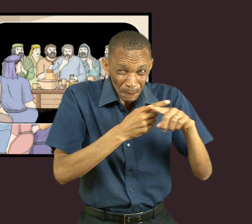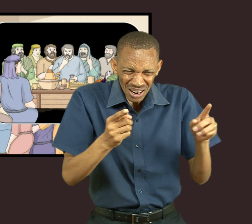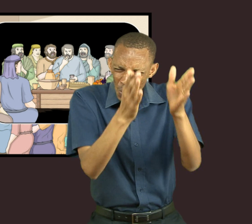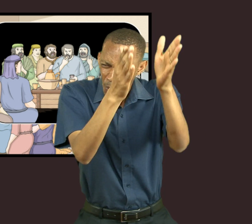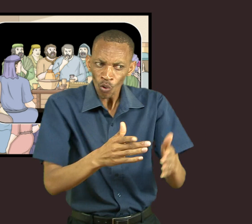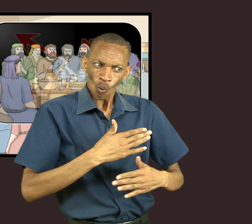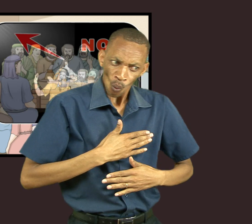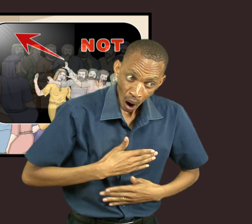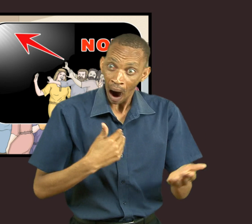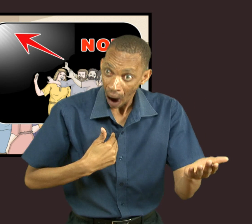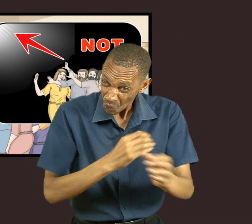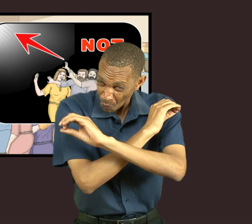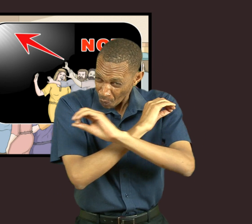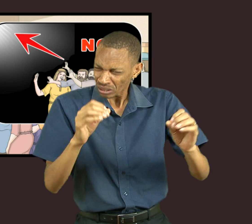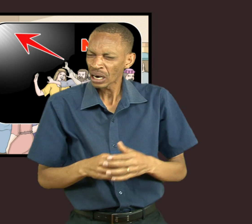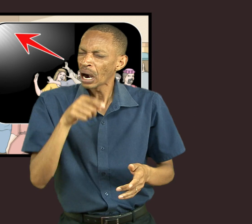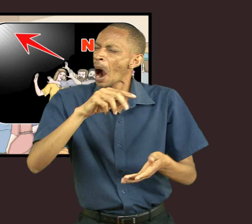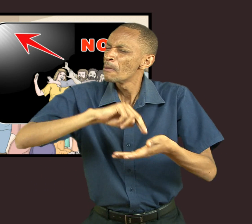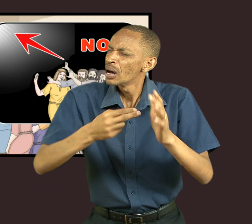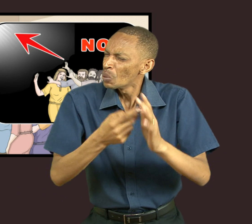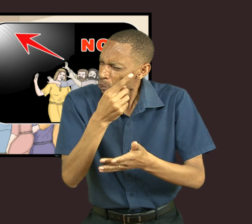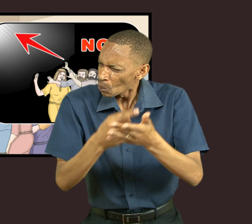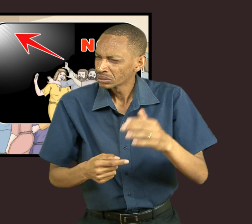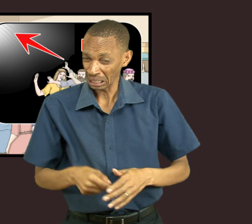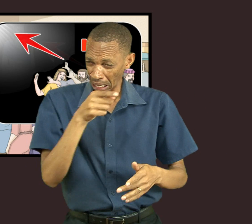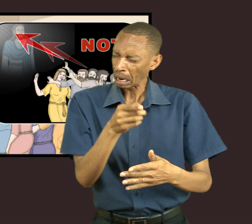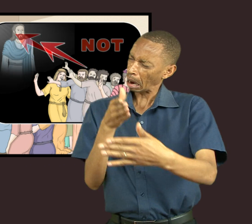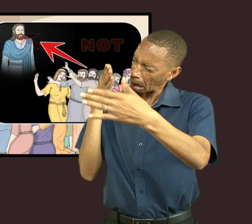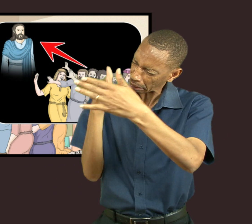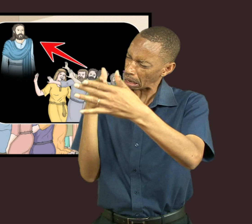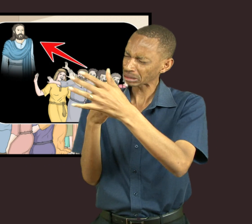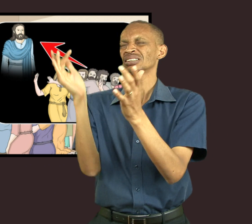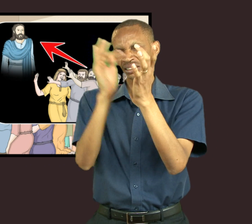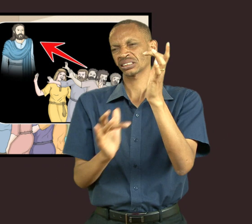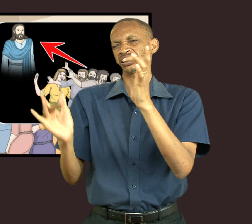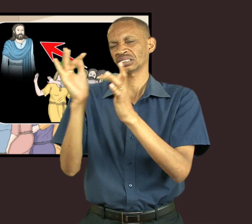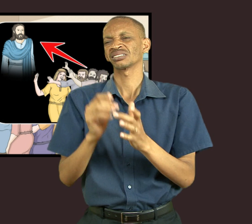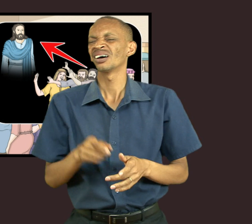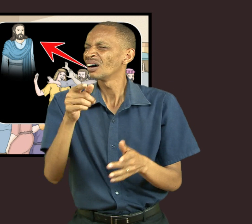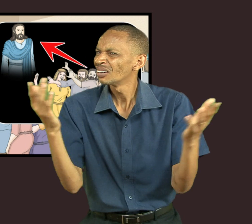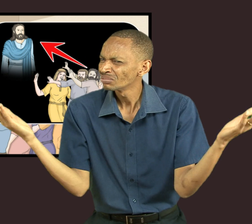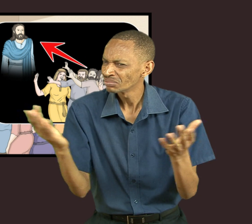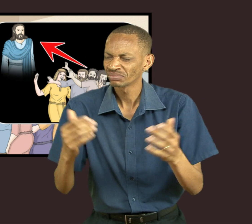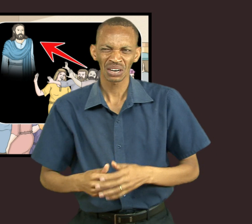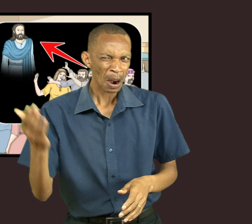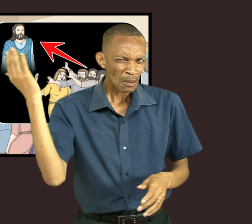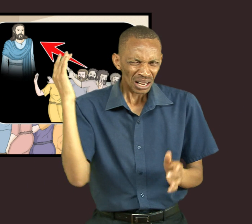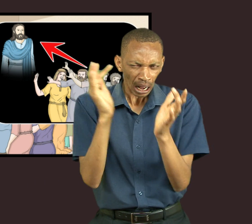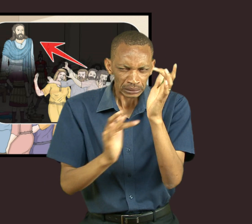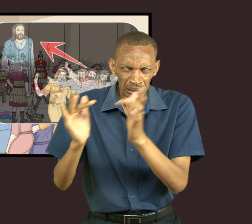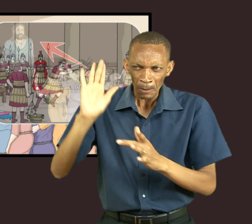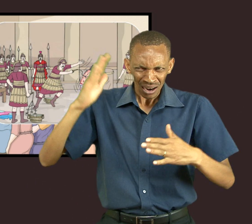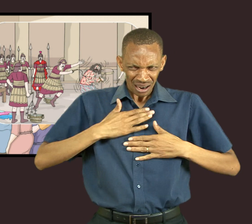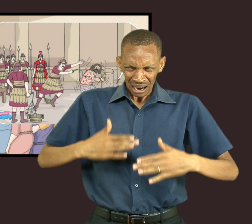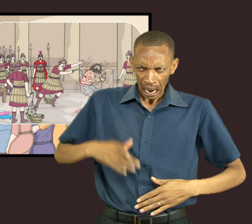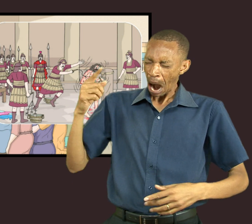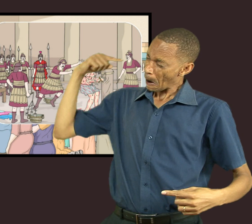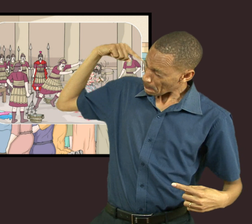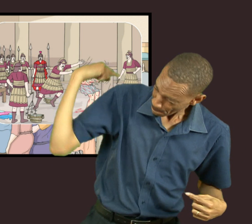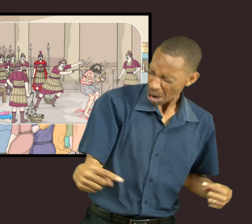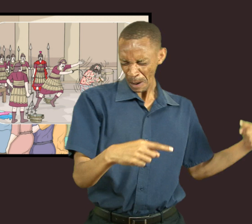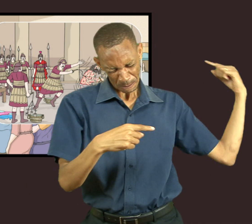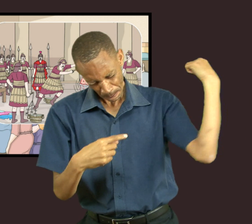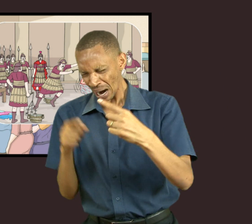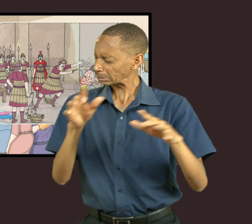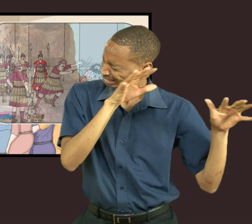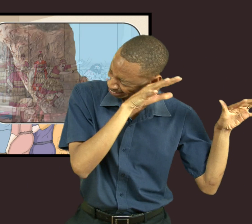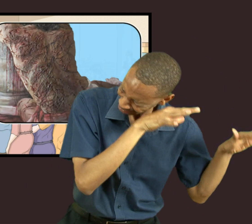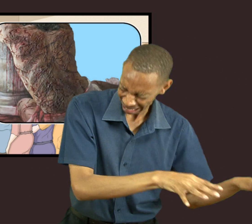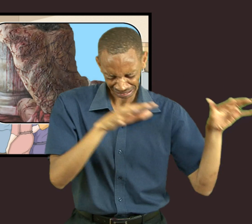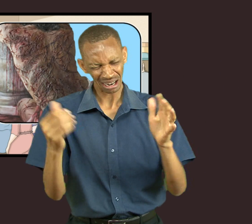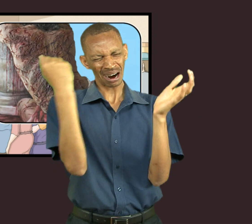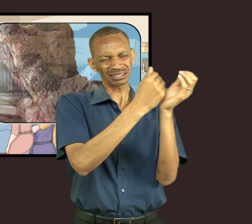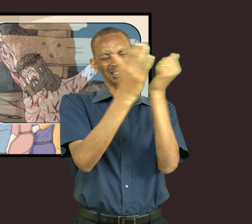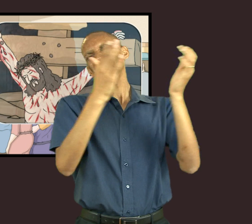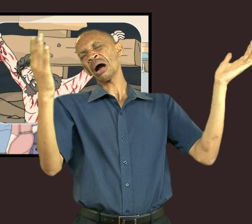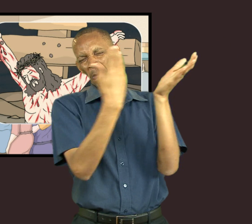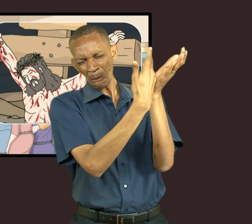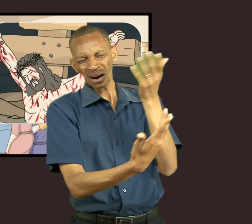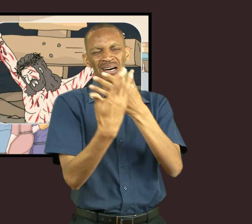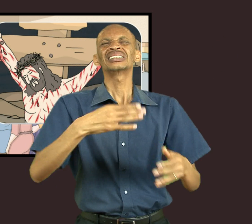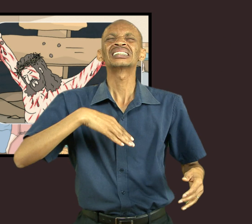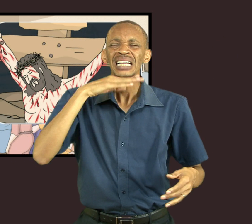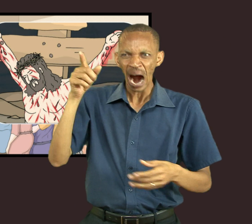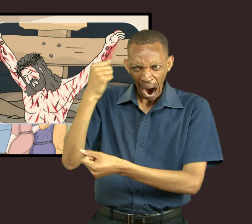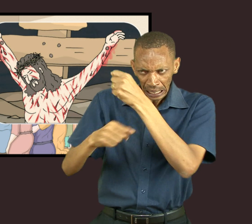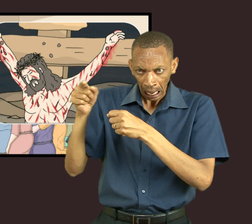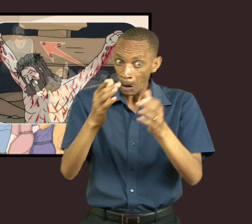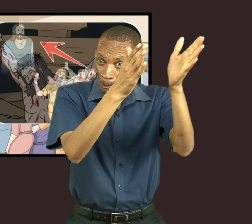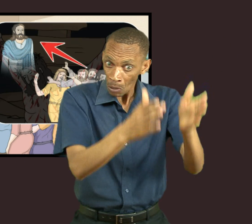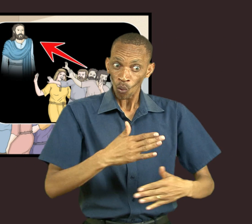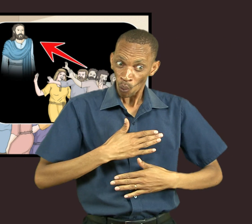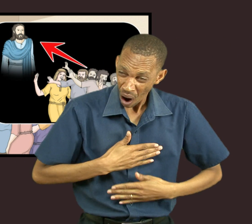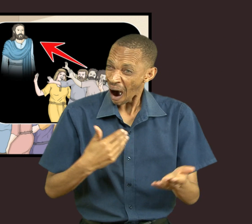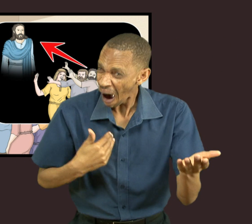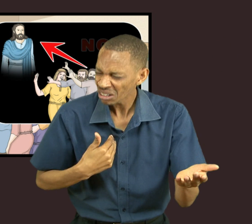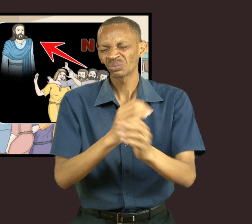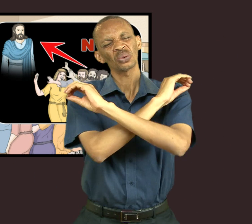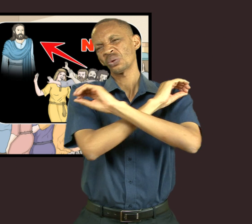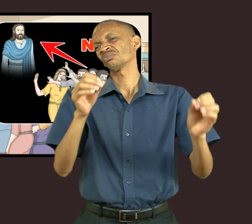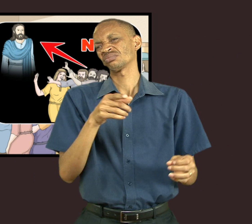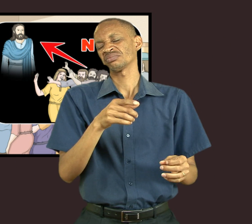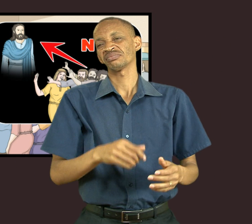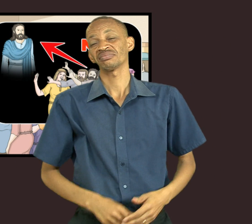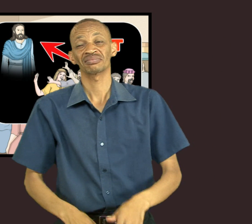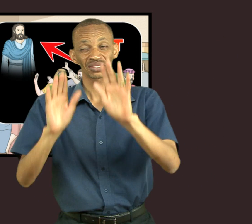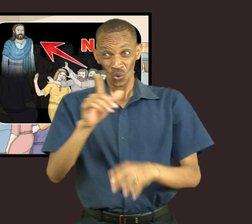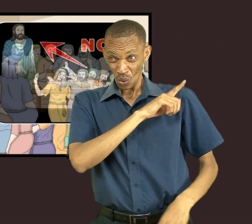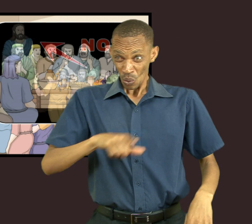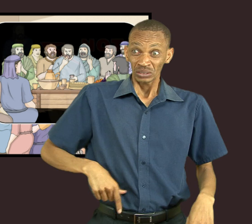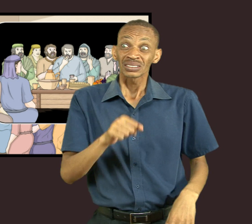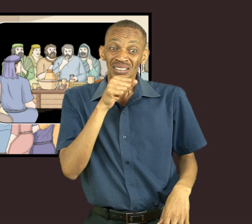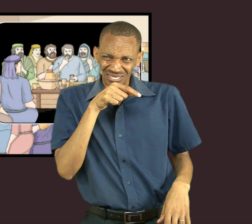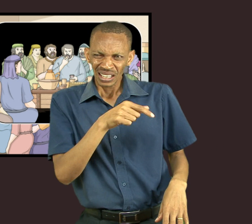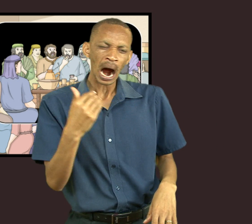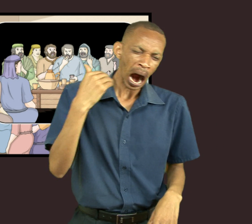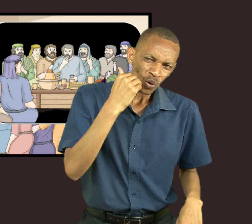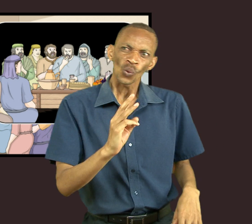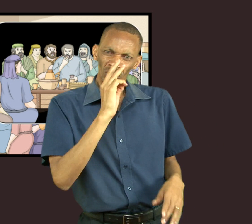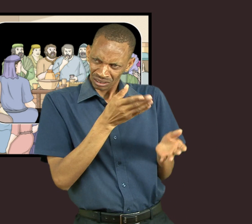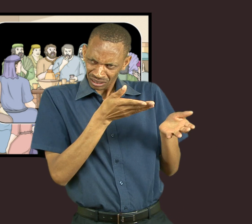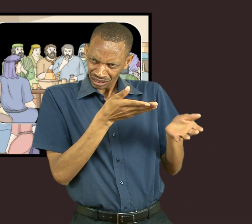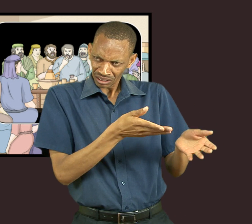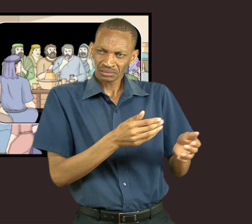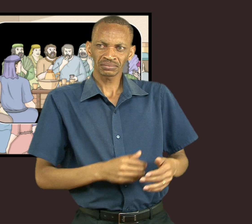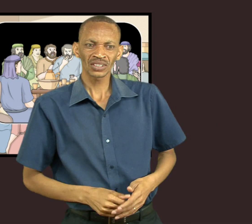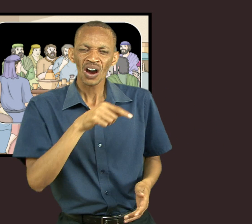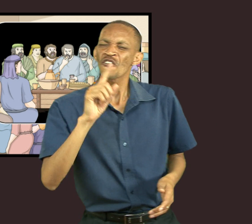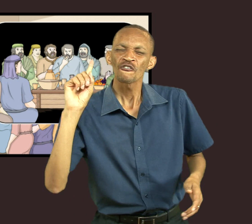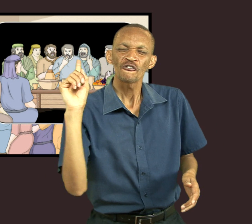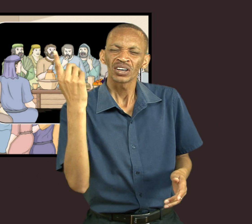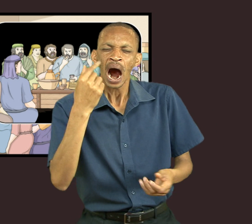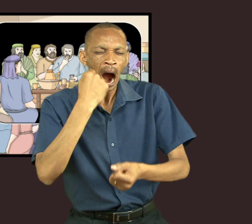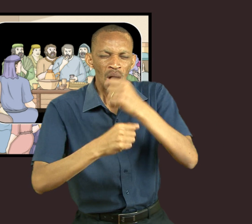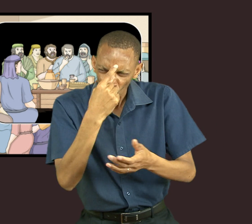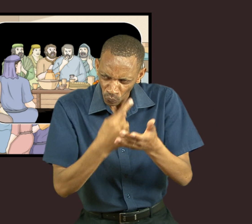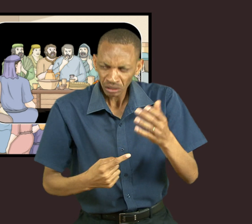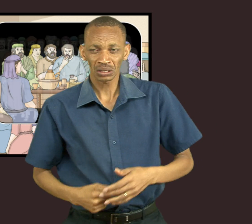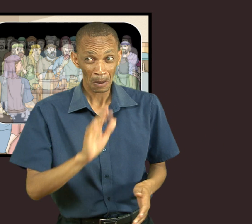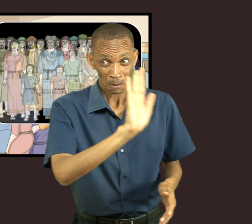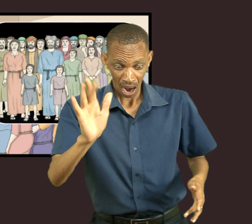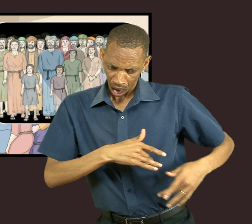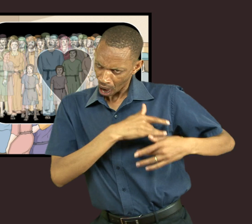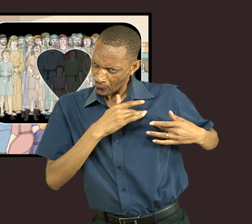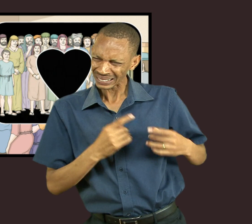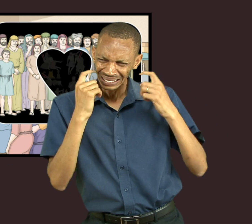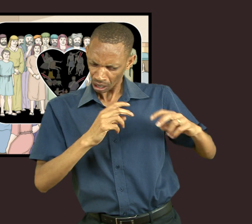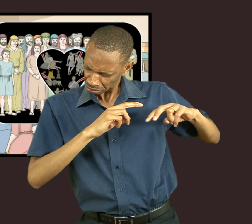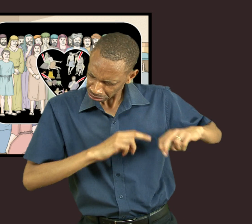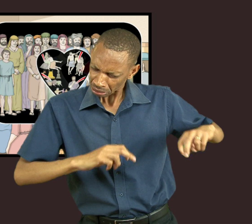Therefore, whoever eats the bread or drinks the cup of the Lord in an unworthy manner will be guilty of sinning against the body and blood of the Lord.